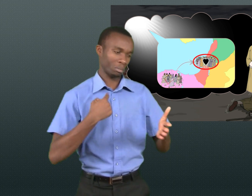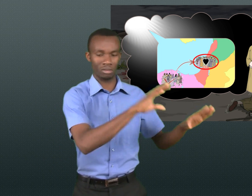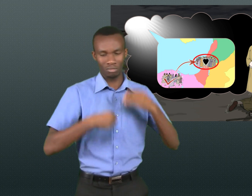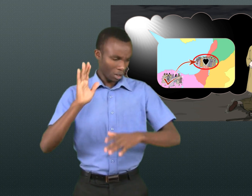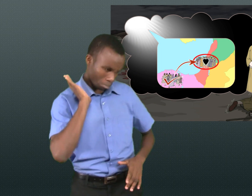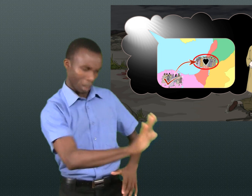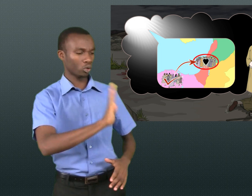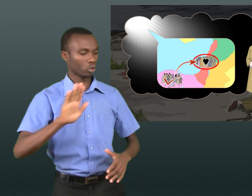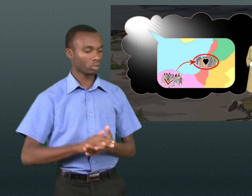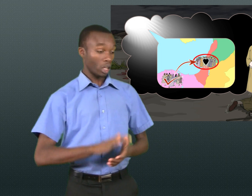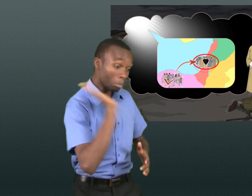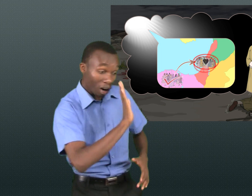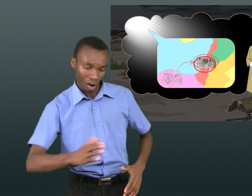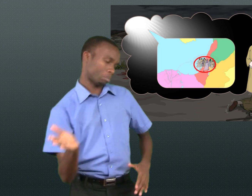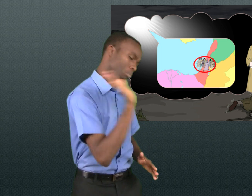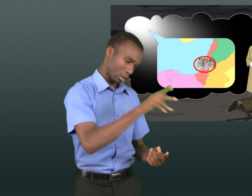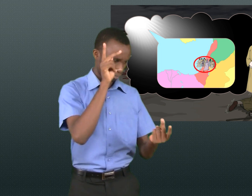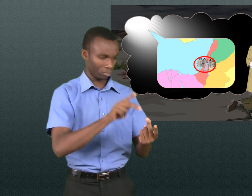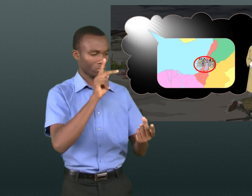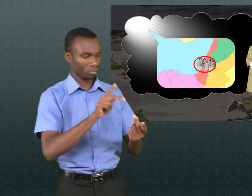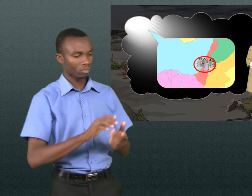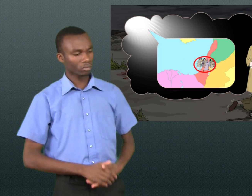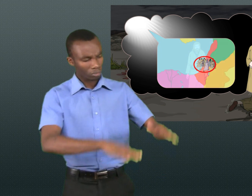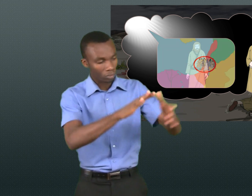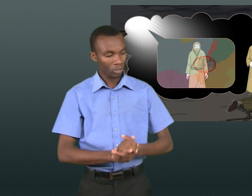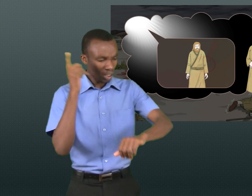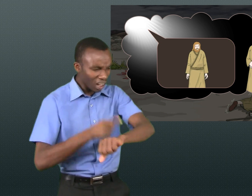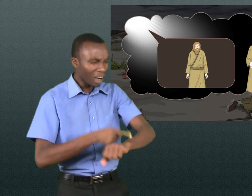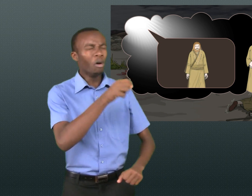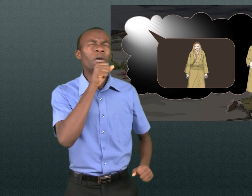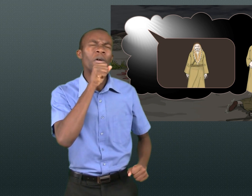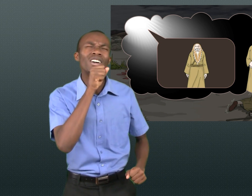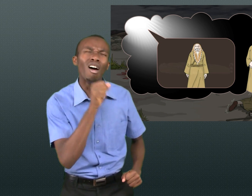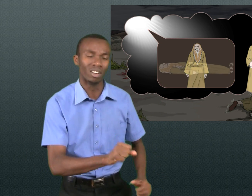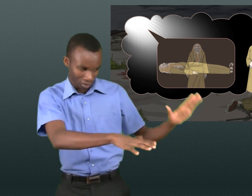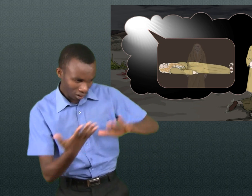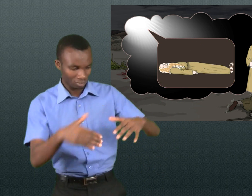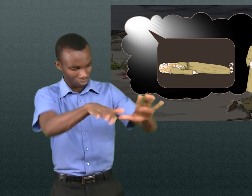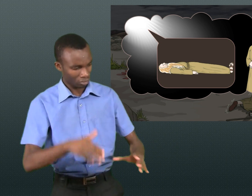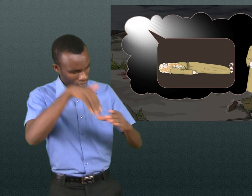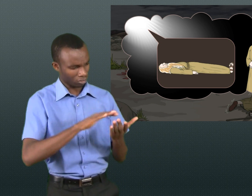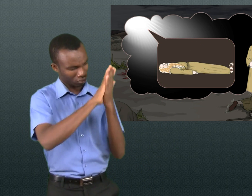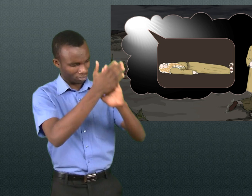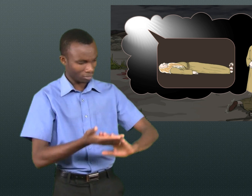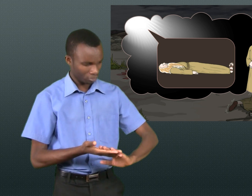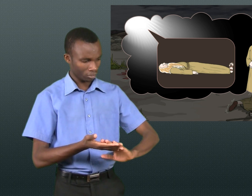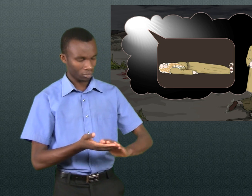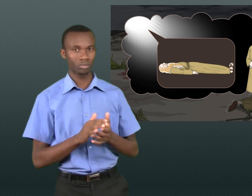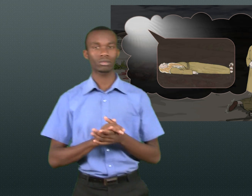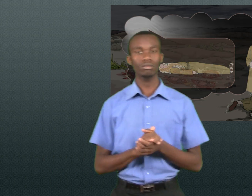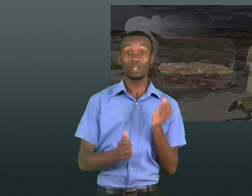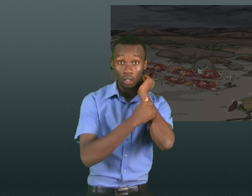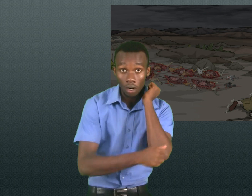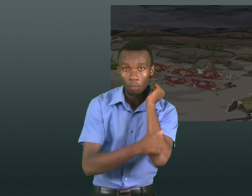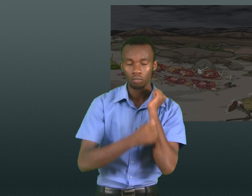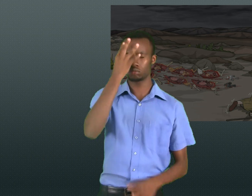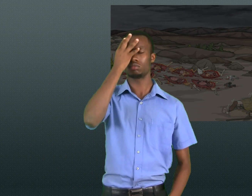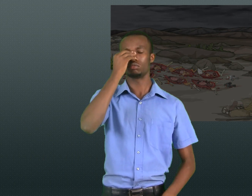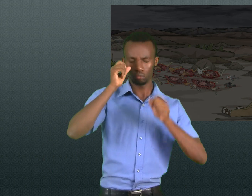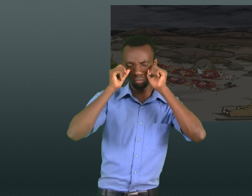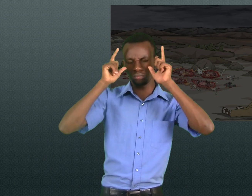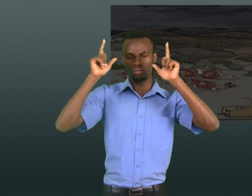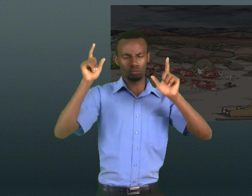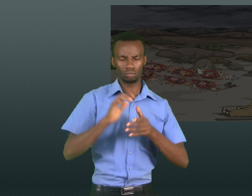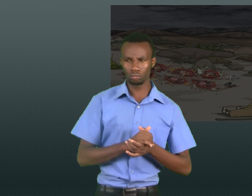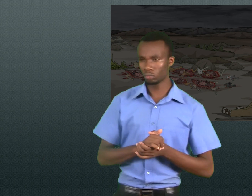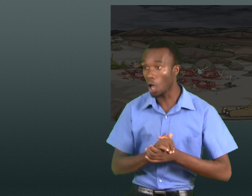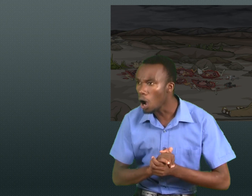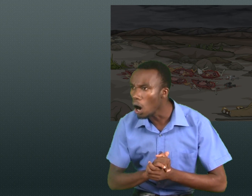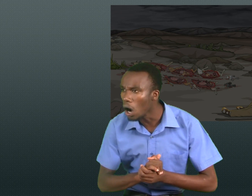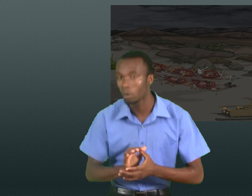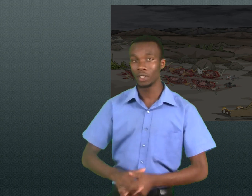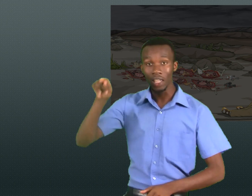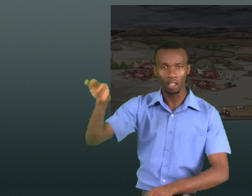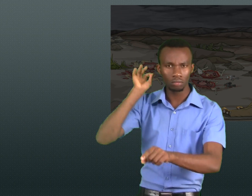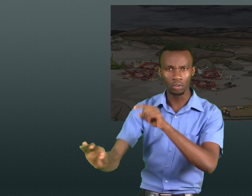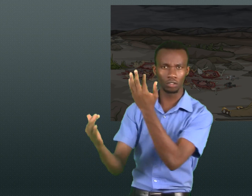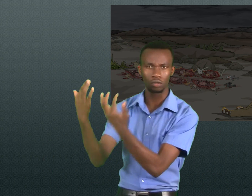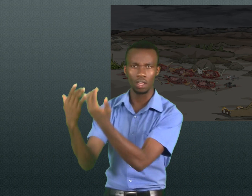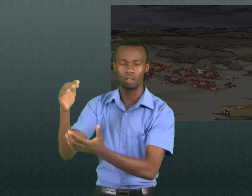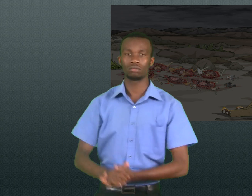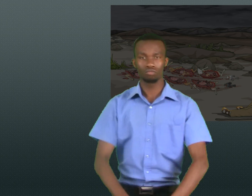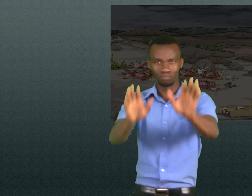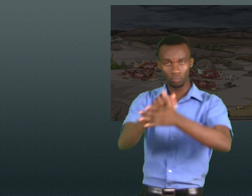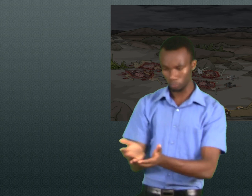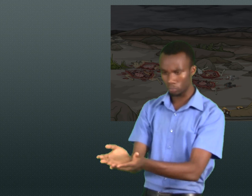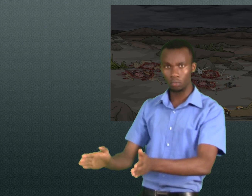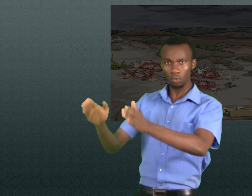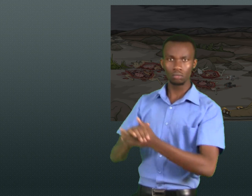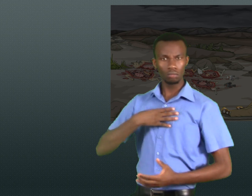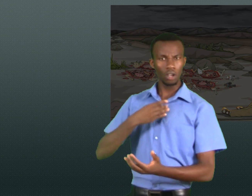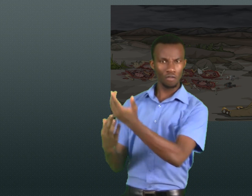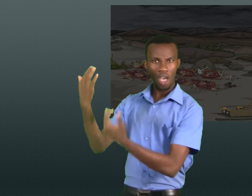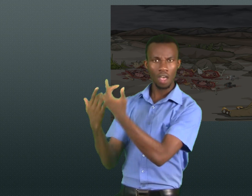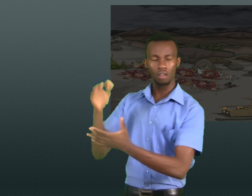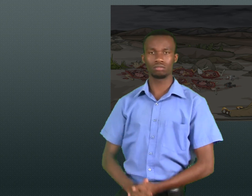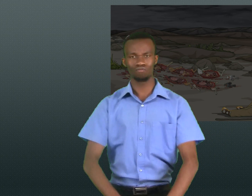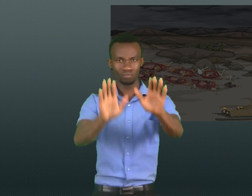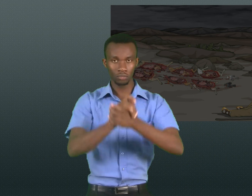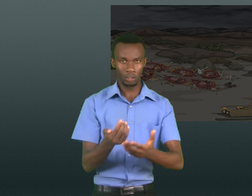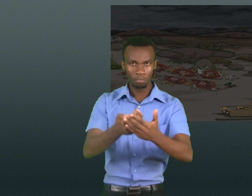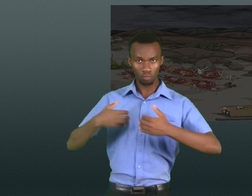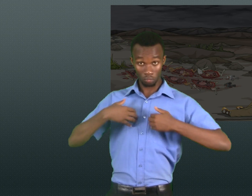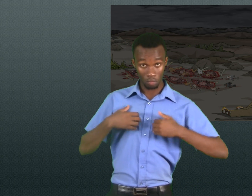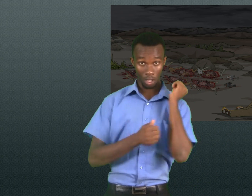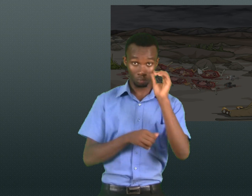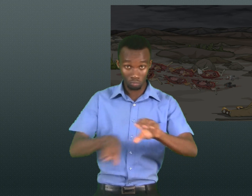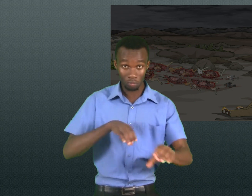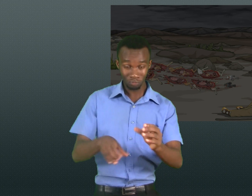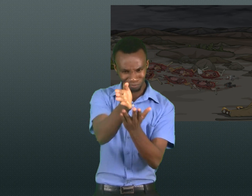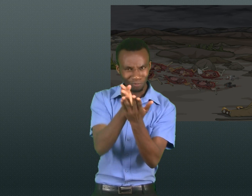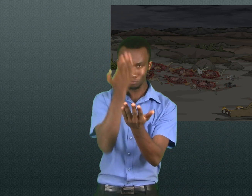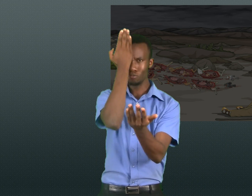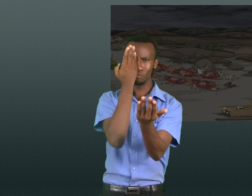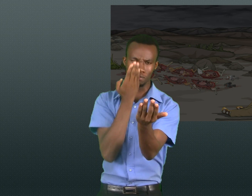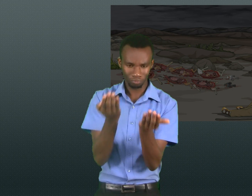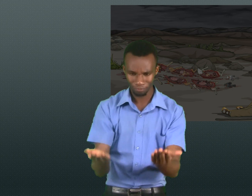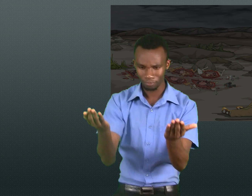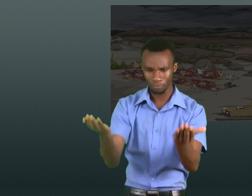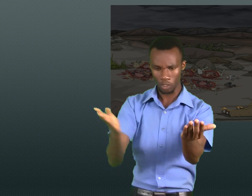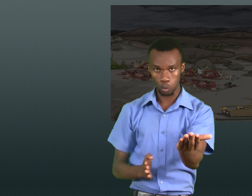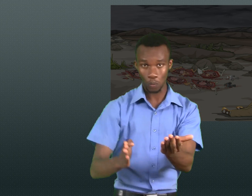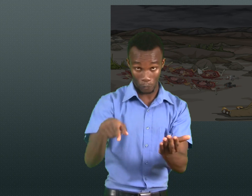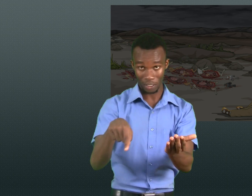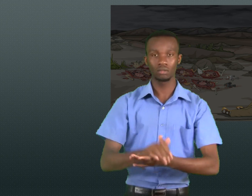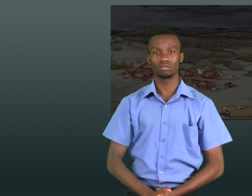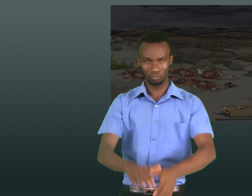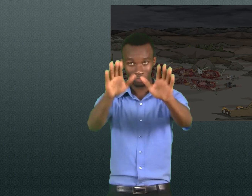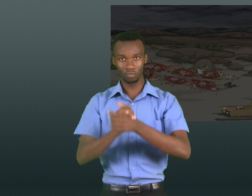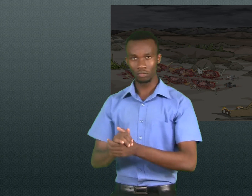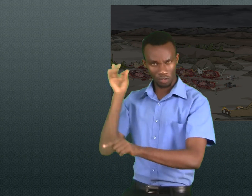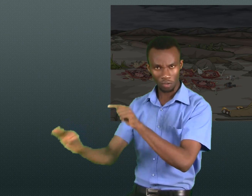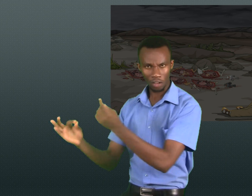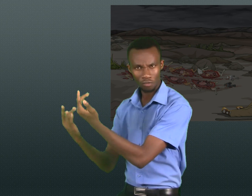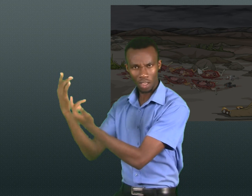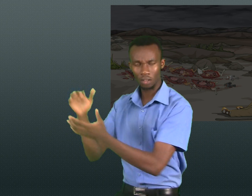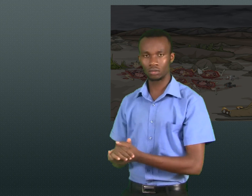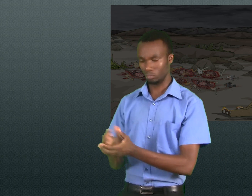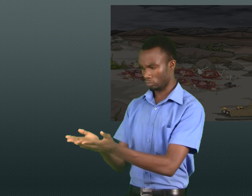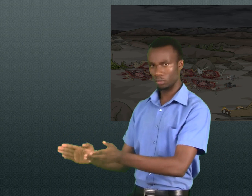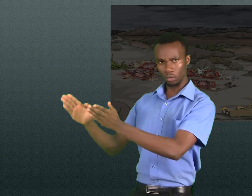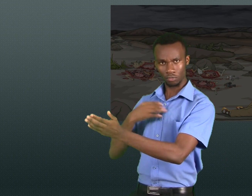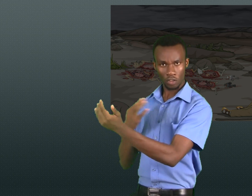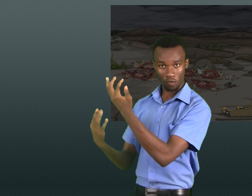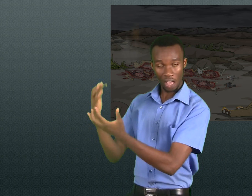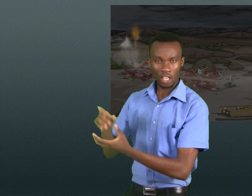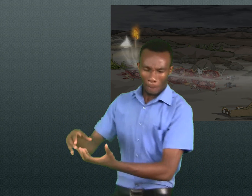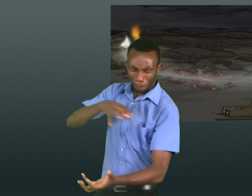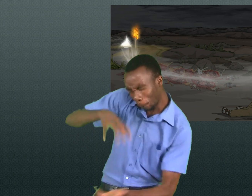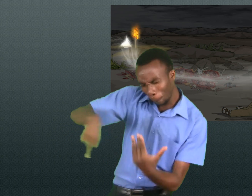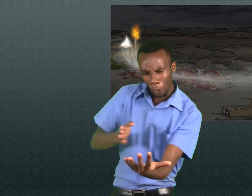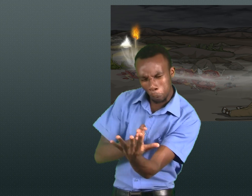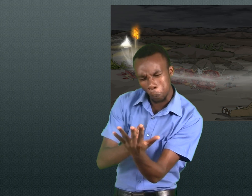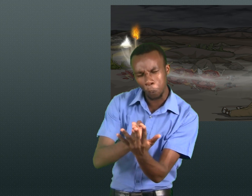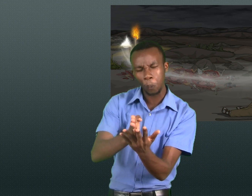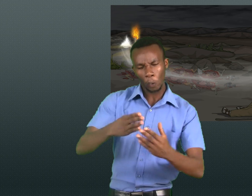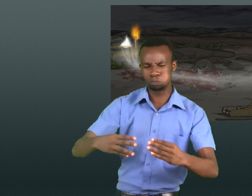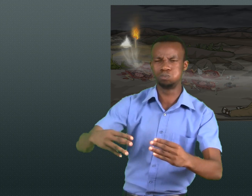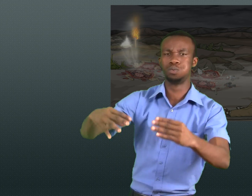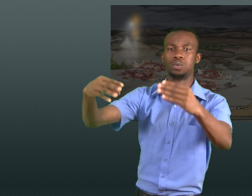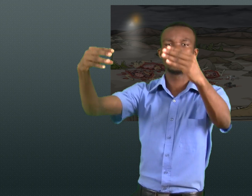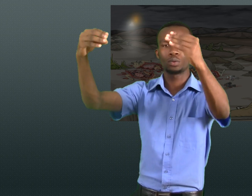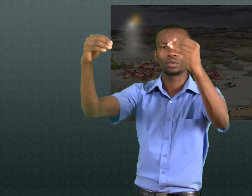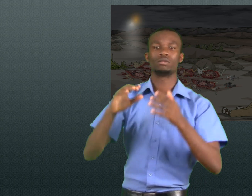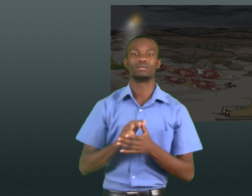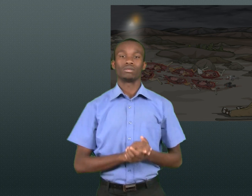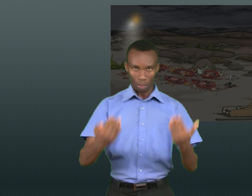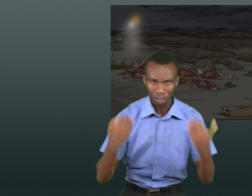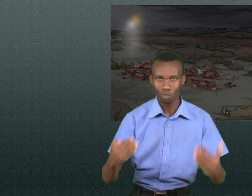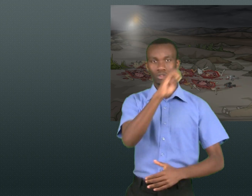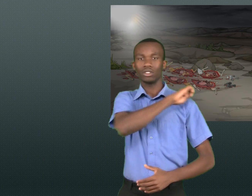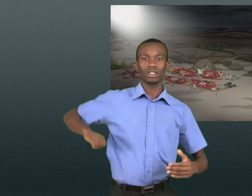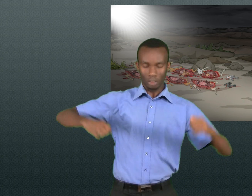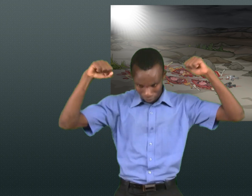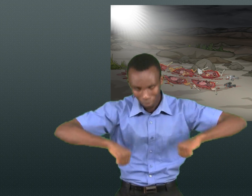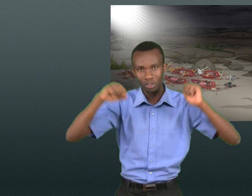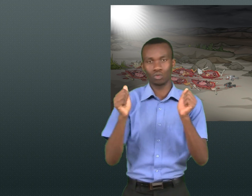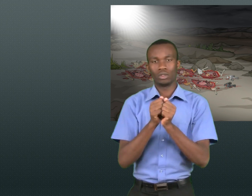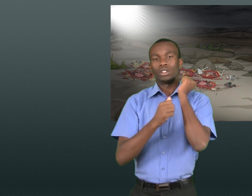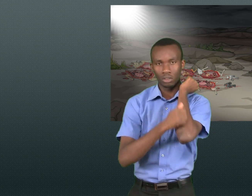When the sun had set and darkness had fallen, behold, a smoking firepot and a flaming torch appeared and passed between the halves of the carcasses.